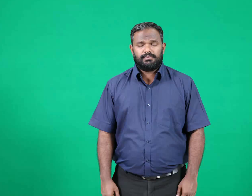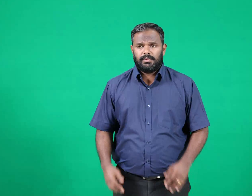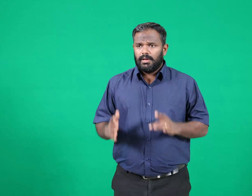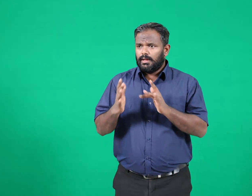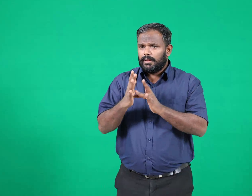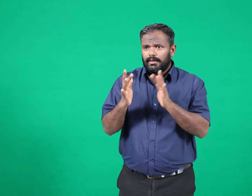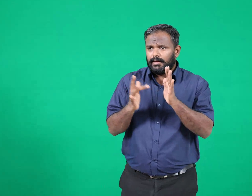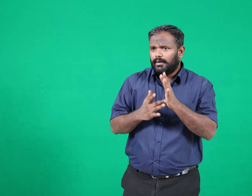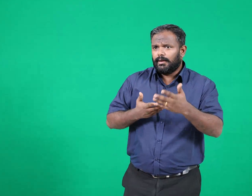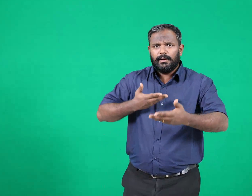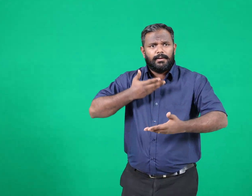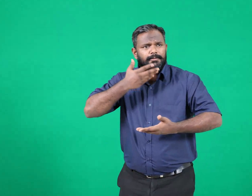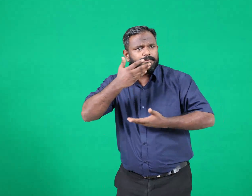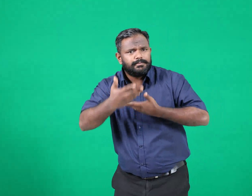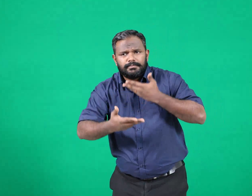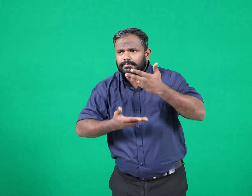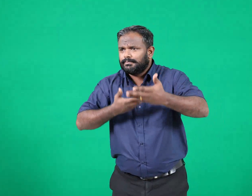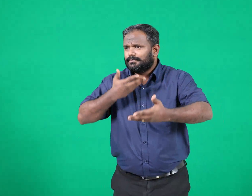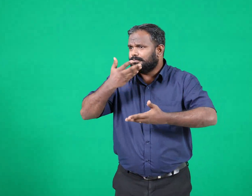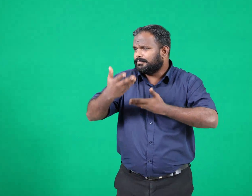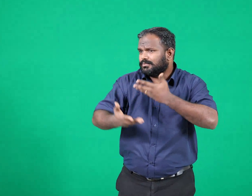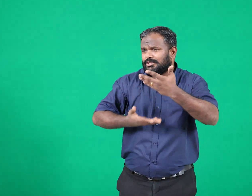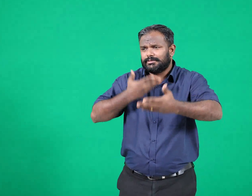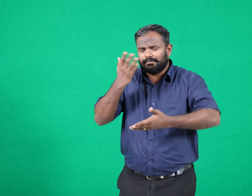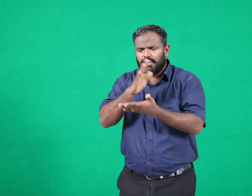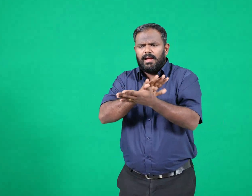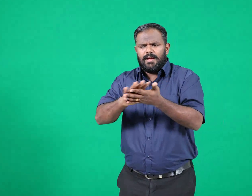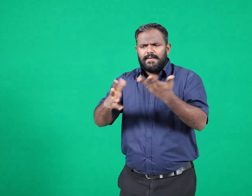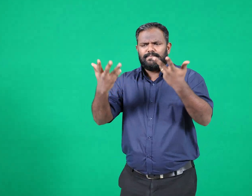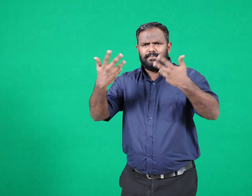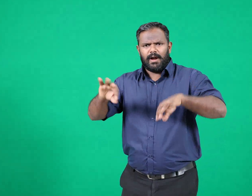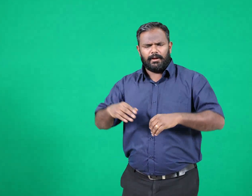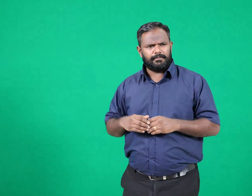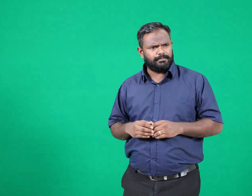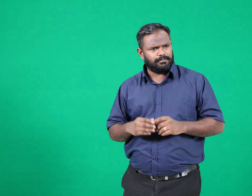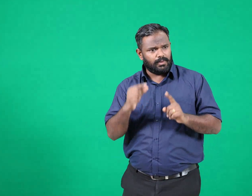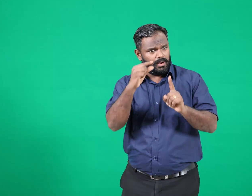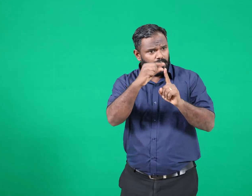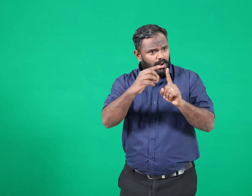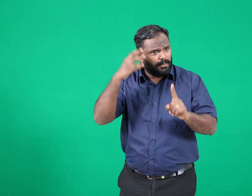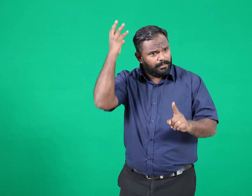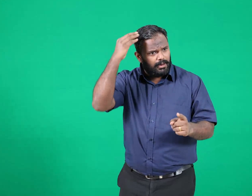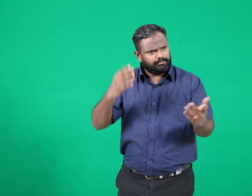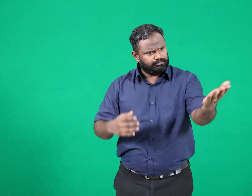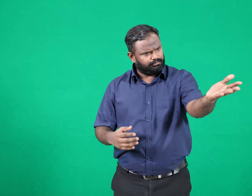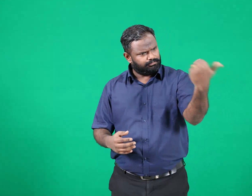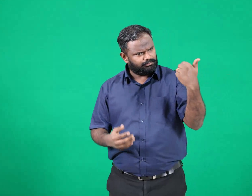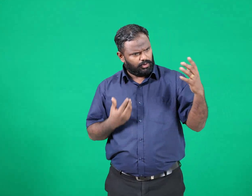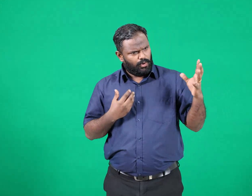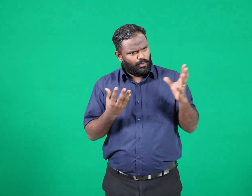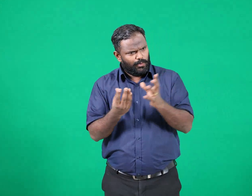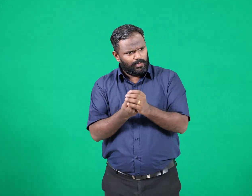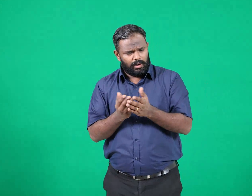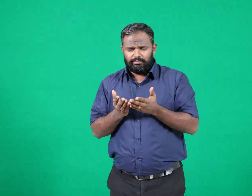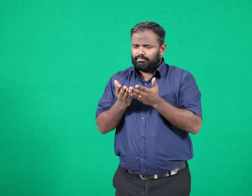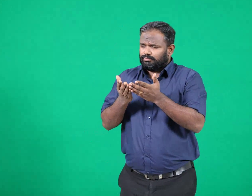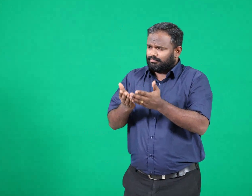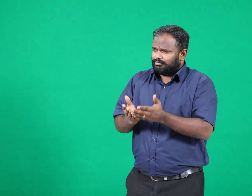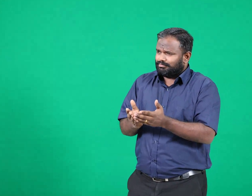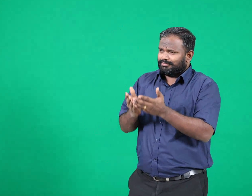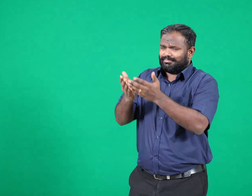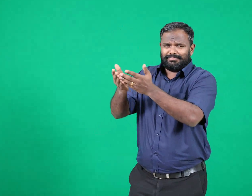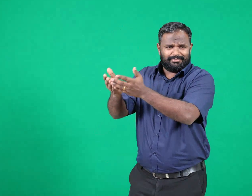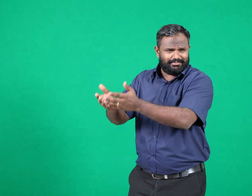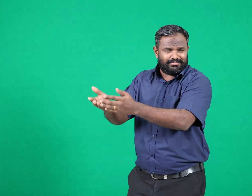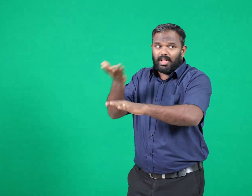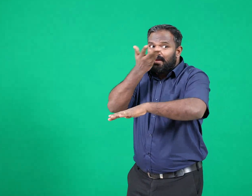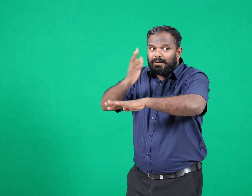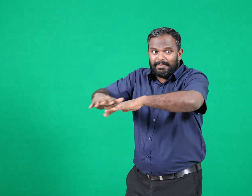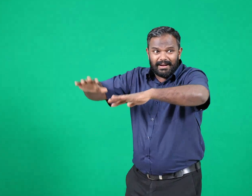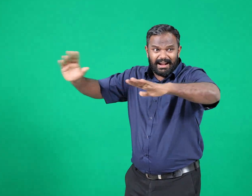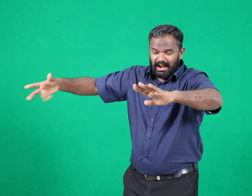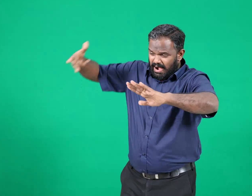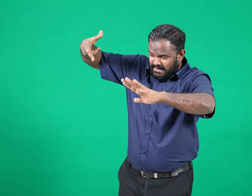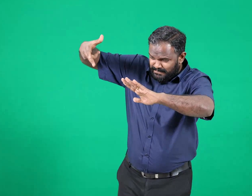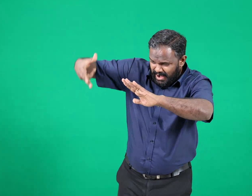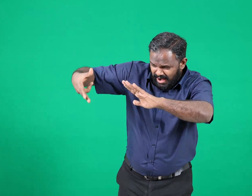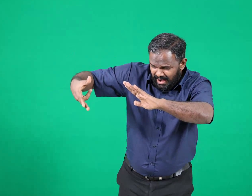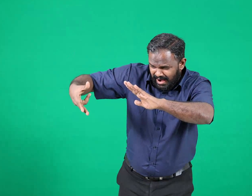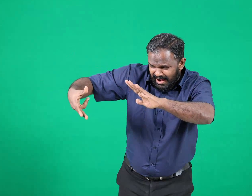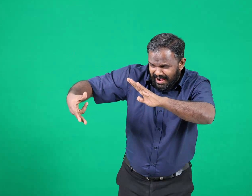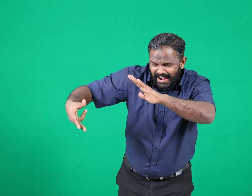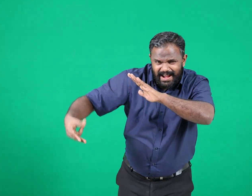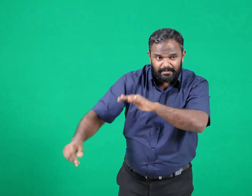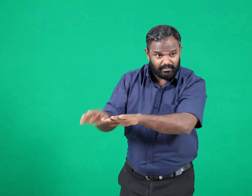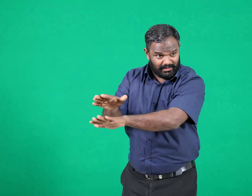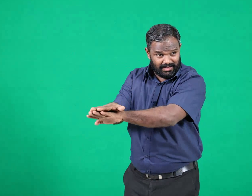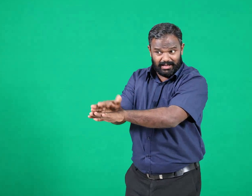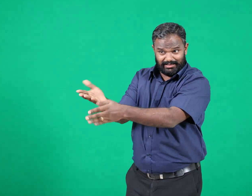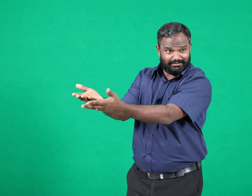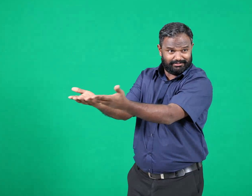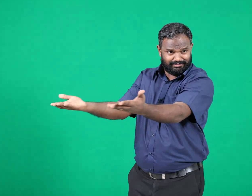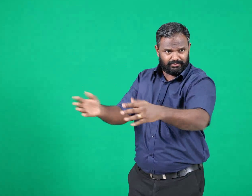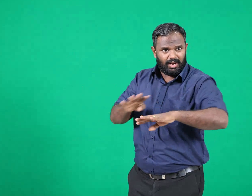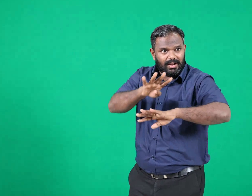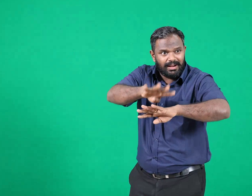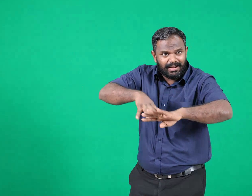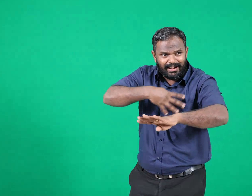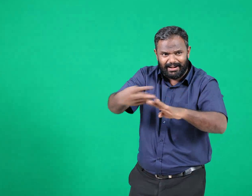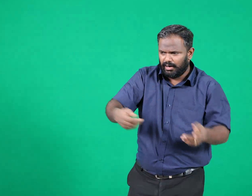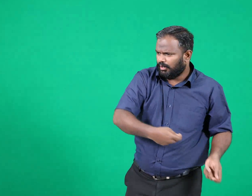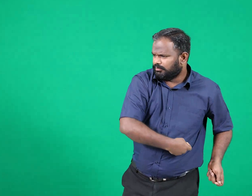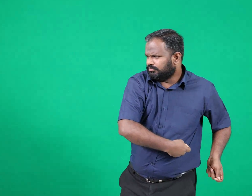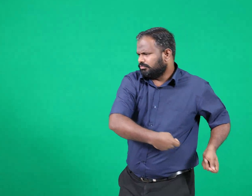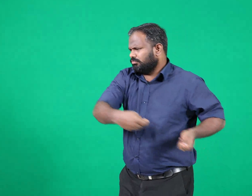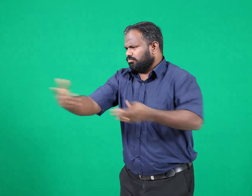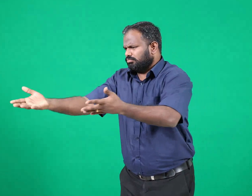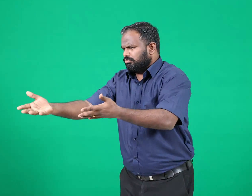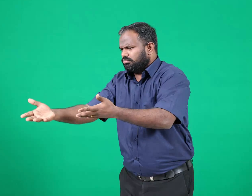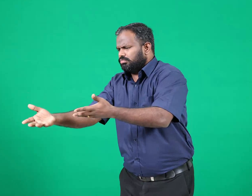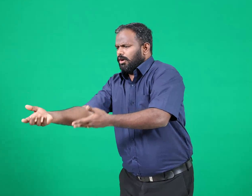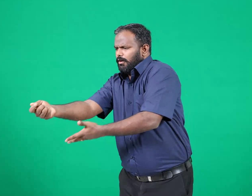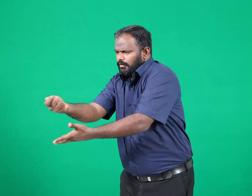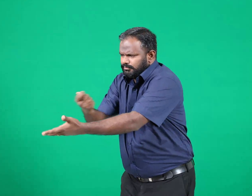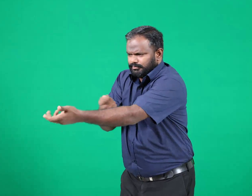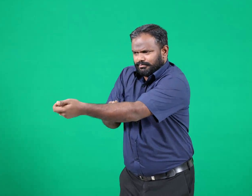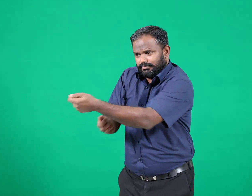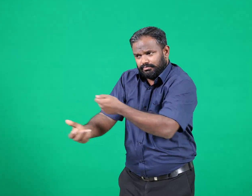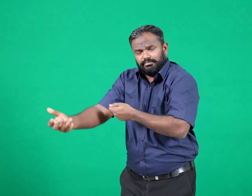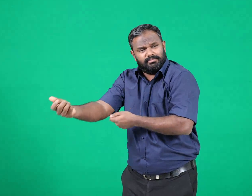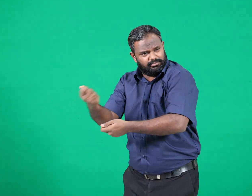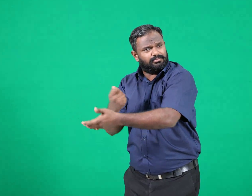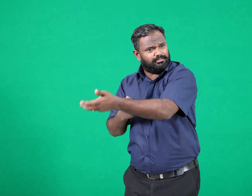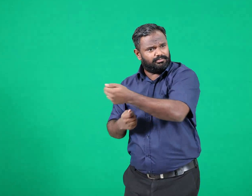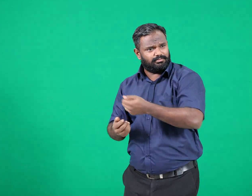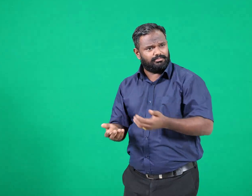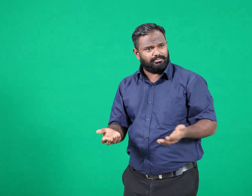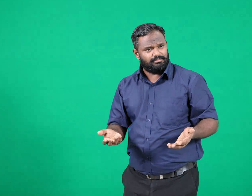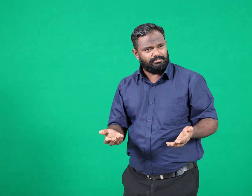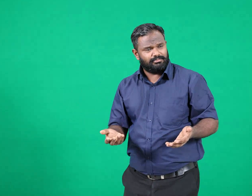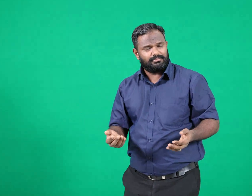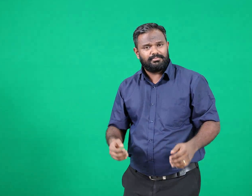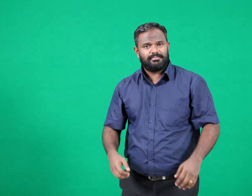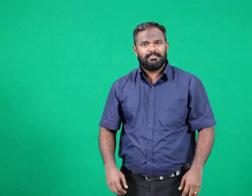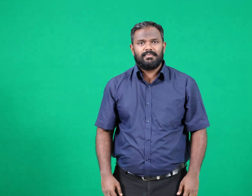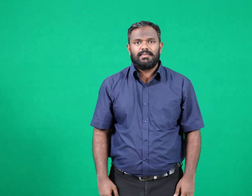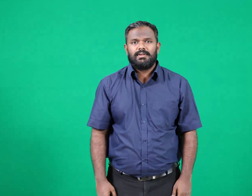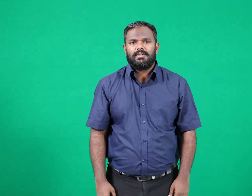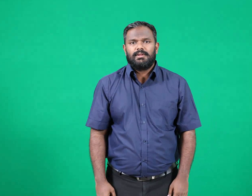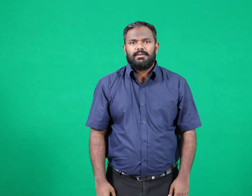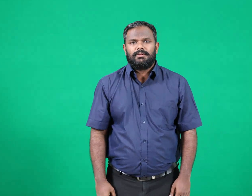When Jesus had finished speaking, He said to Simon, "Put out into deep water and let down your nets for a catch."